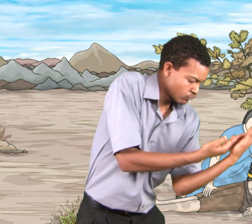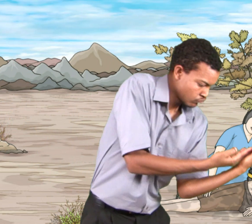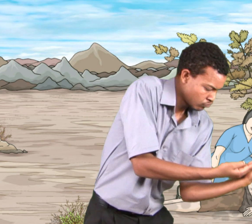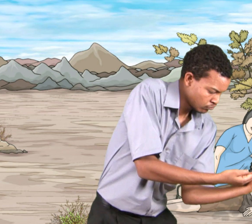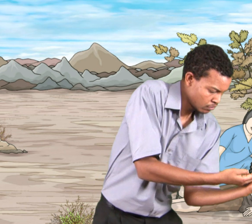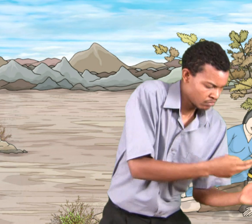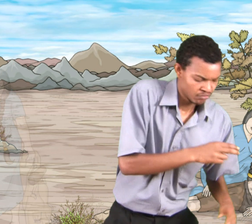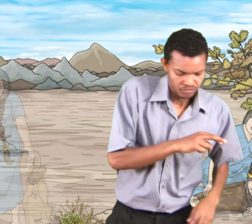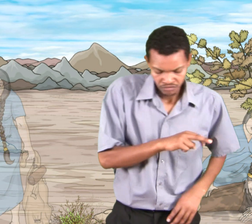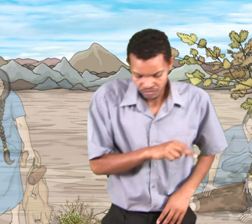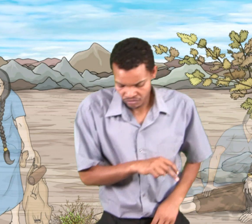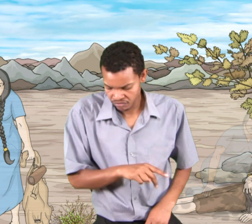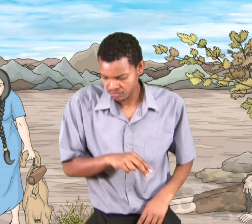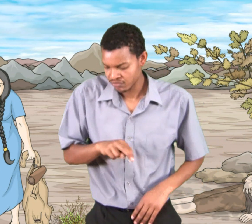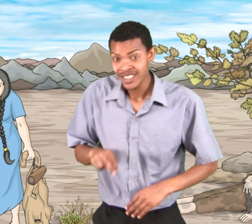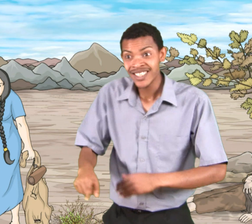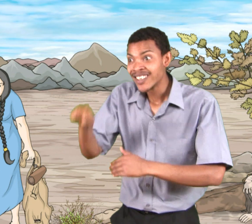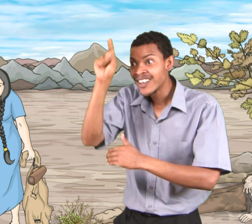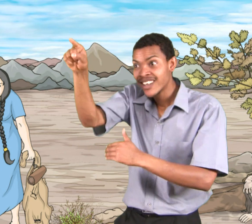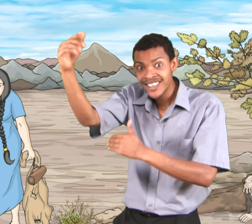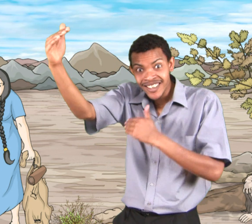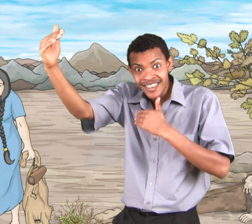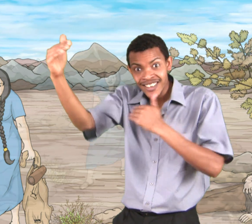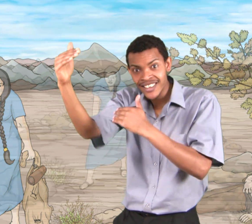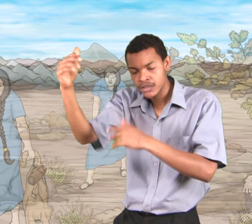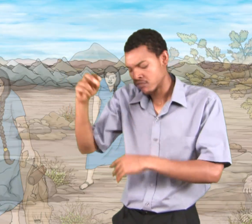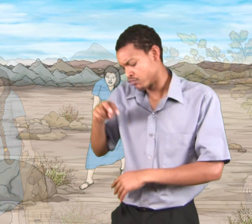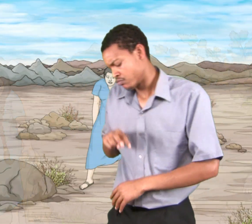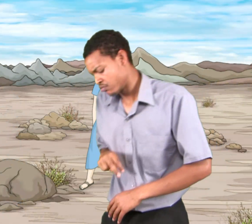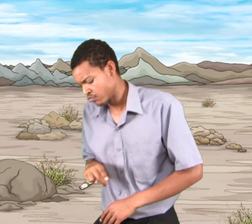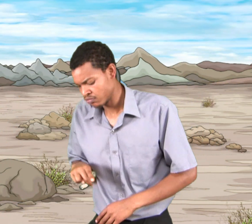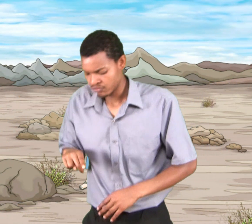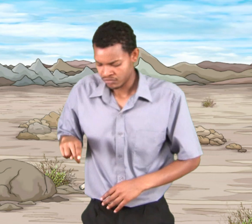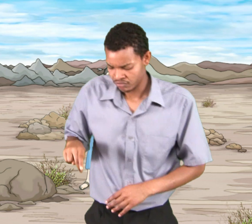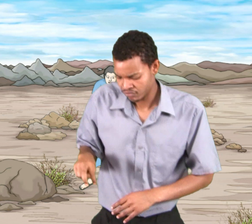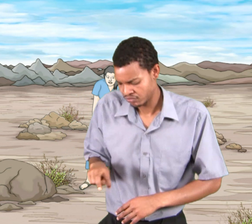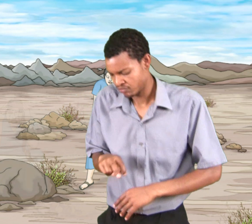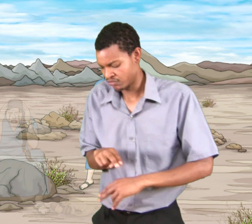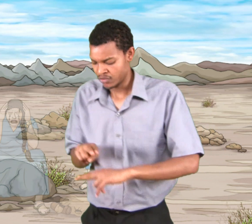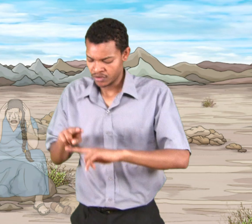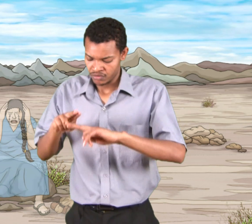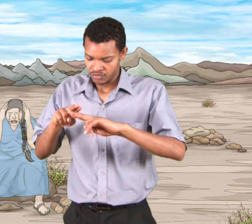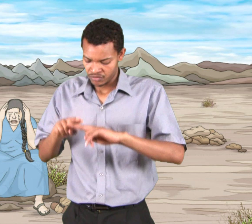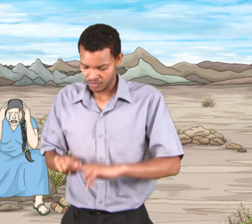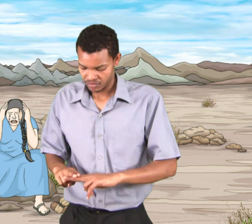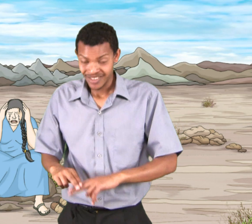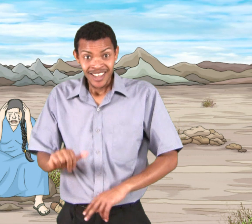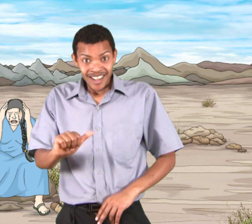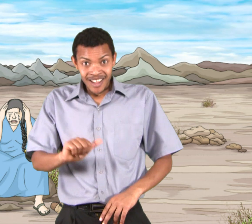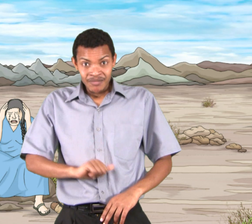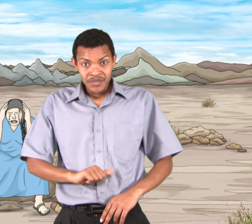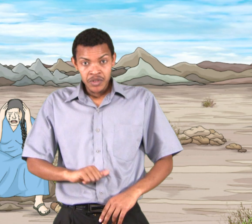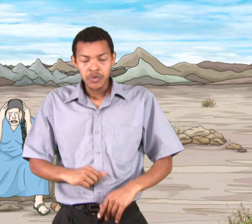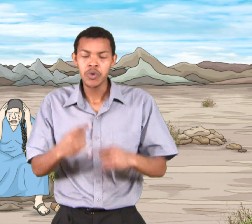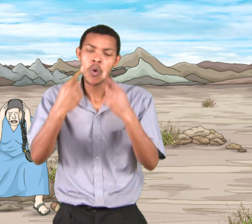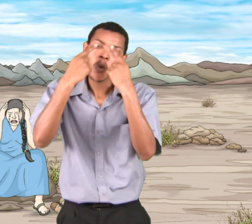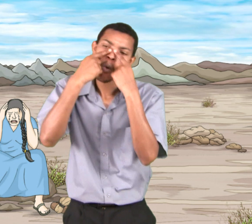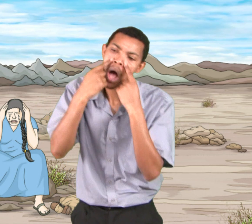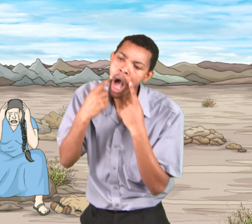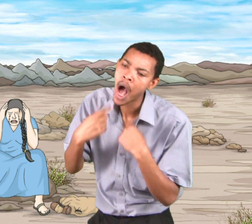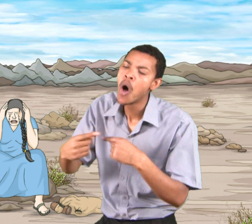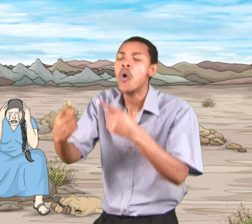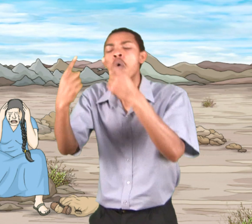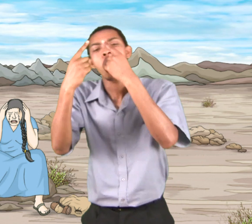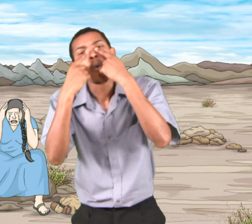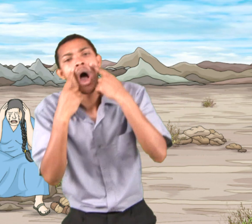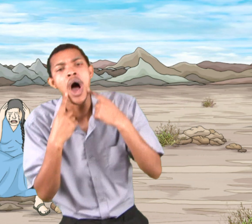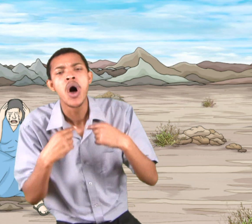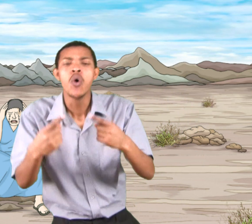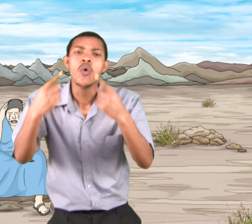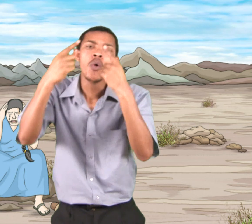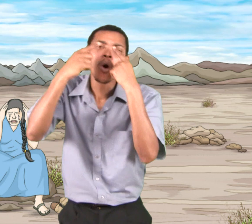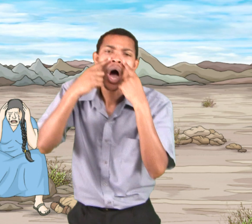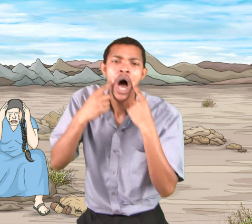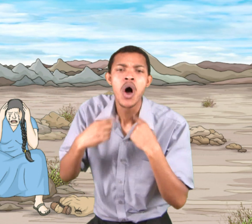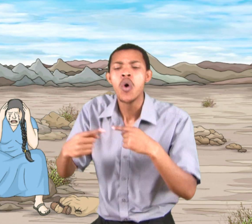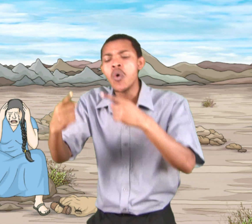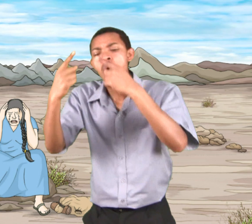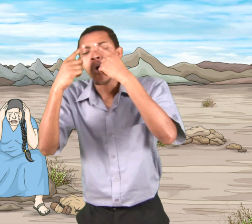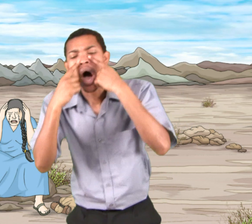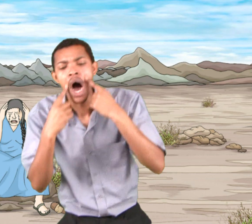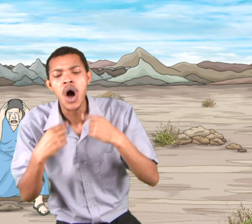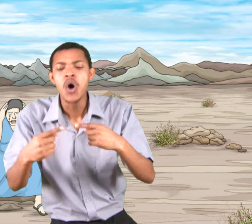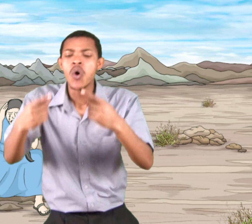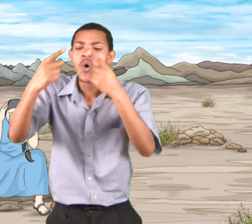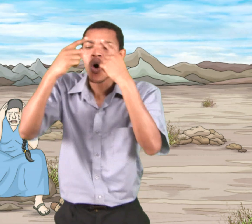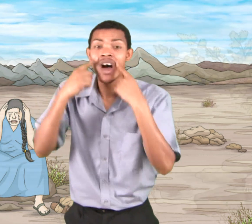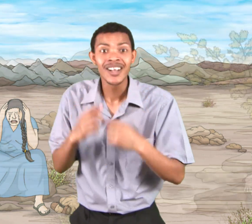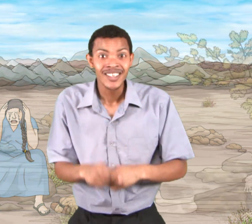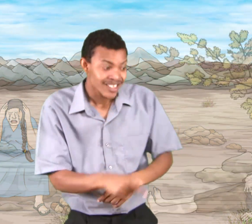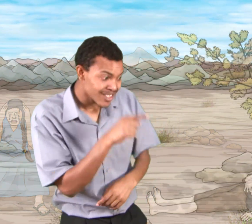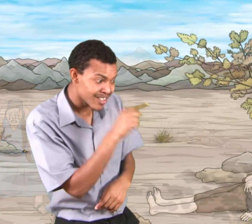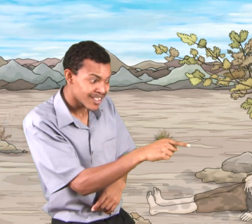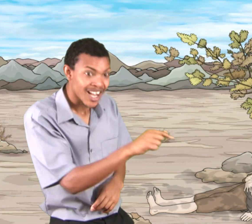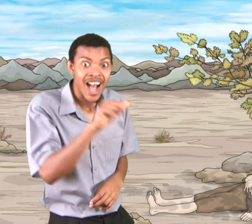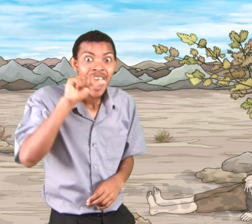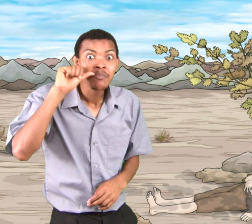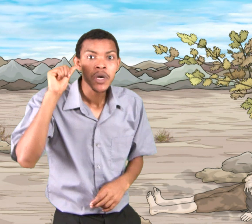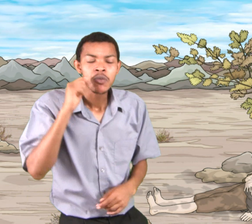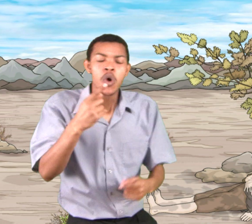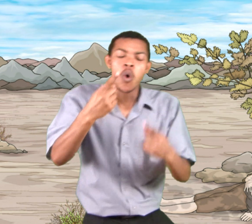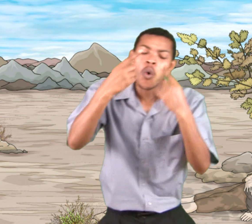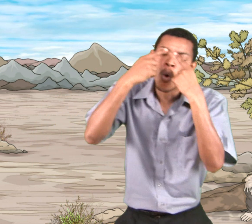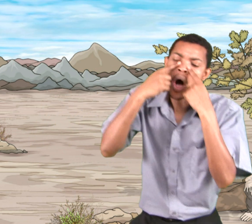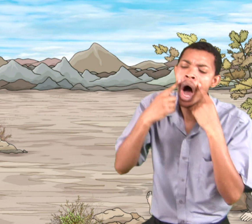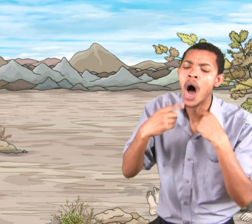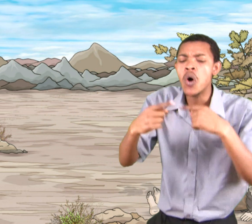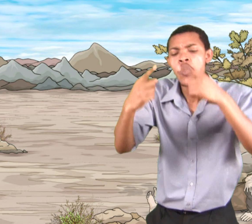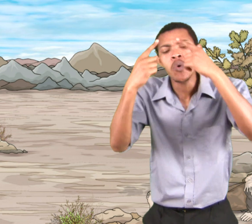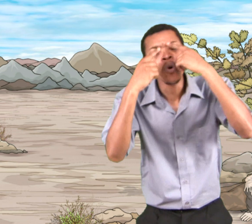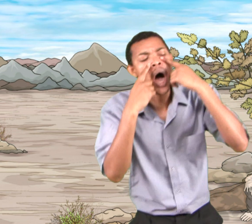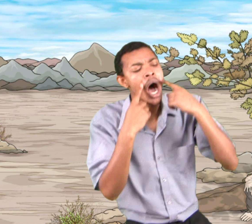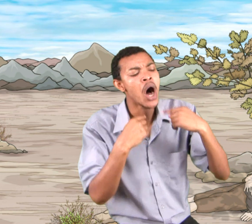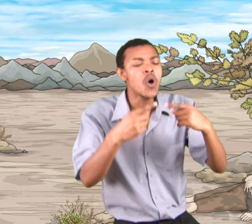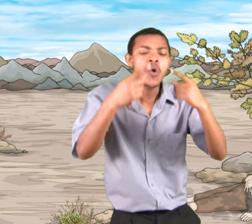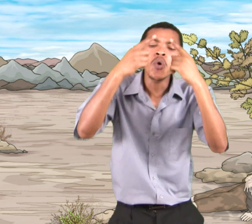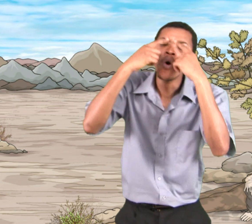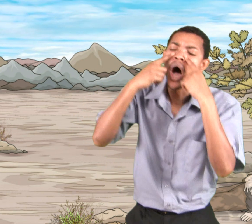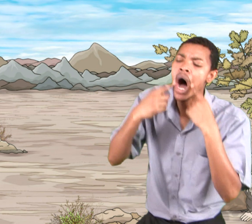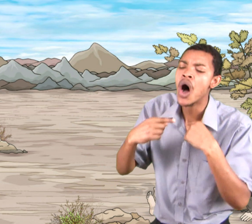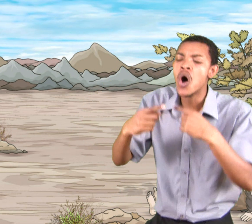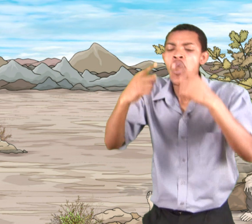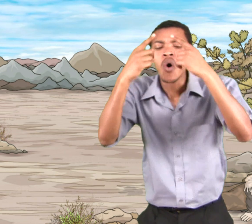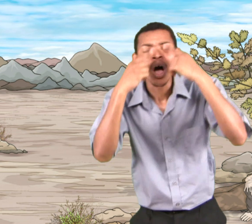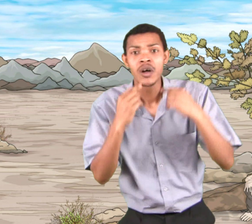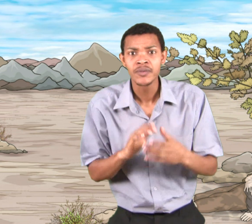Then she went off and sat down nearby, about a bowshot away, for she said, “I cannot bear to watch the boy die!”